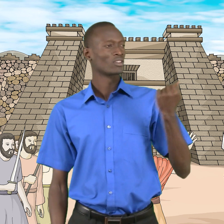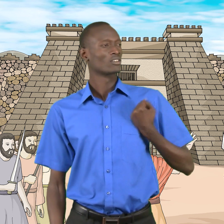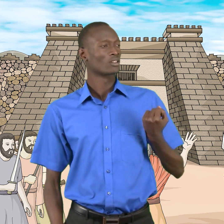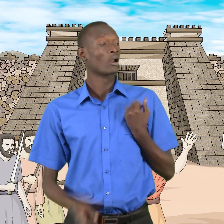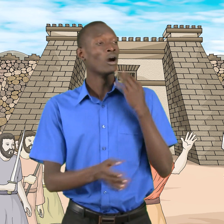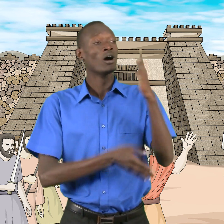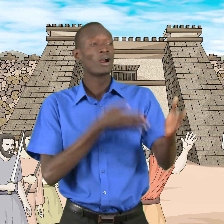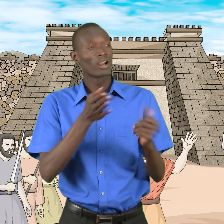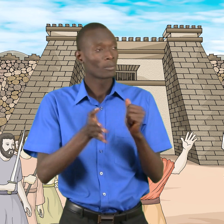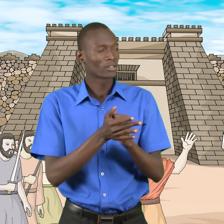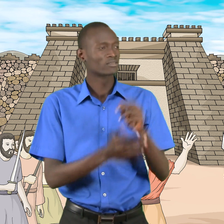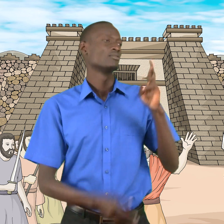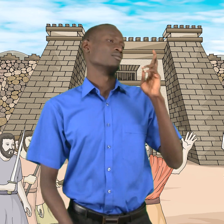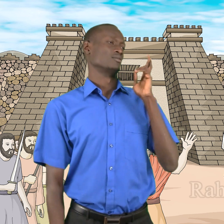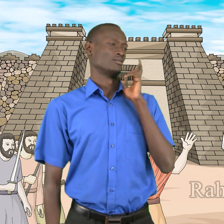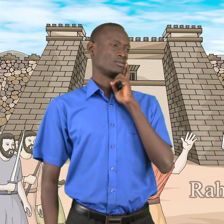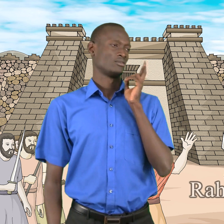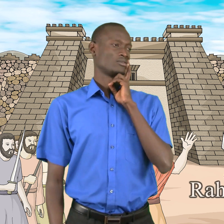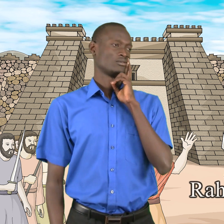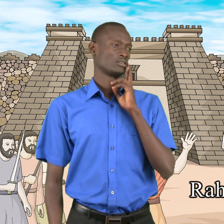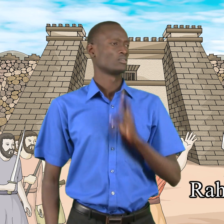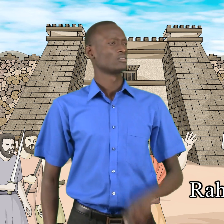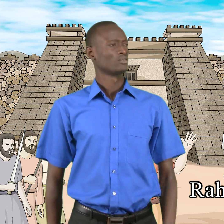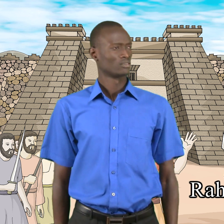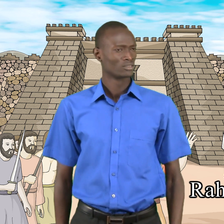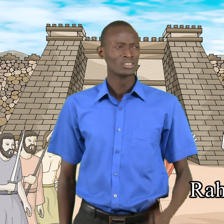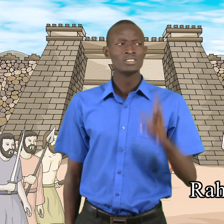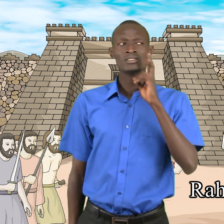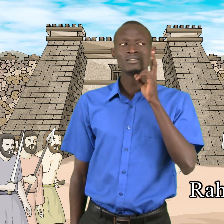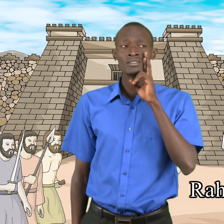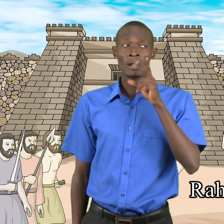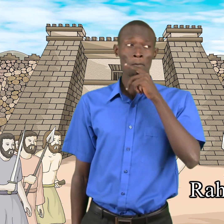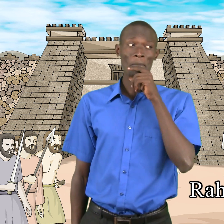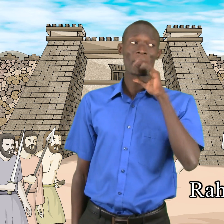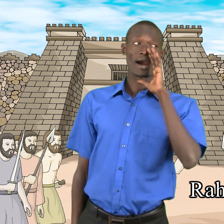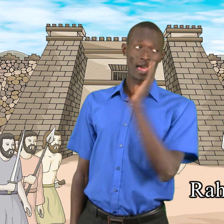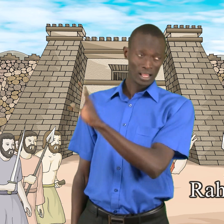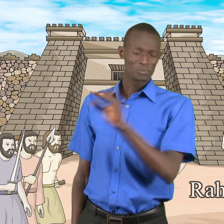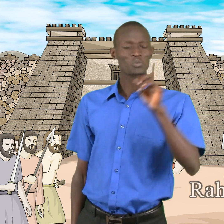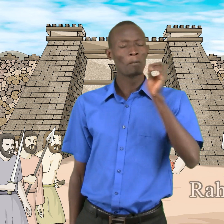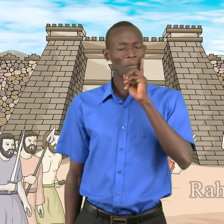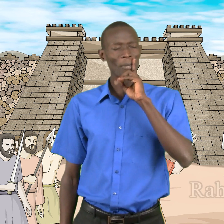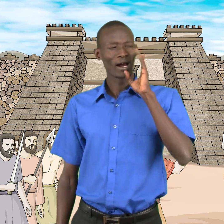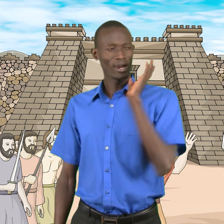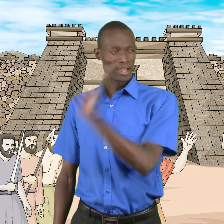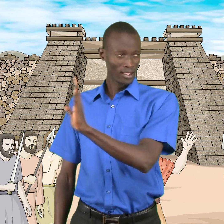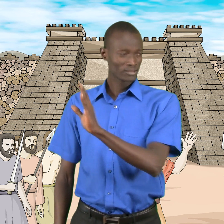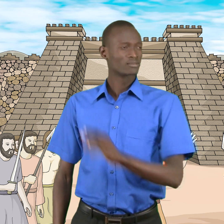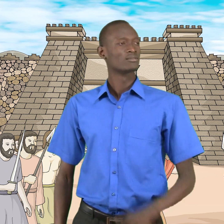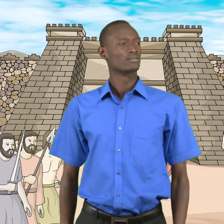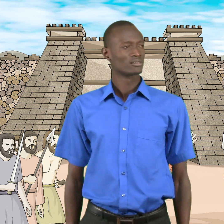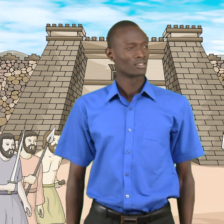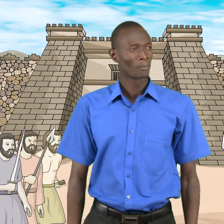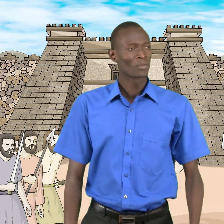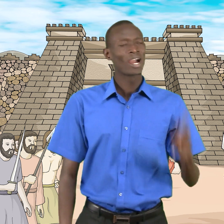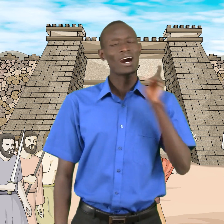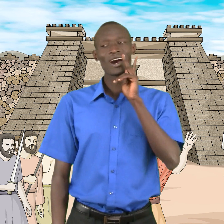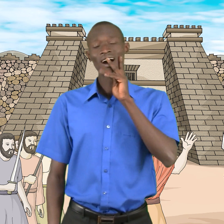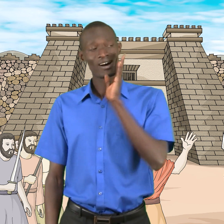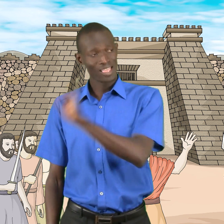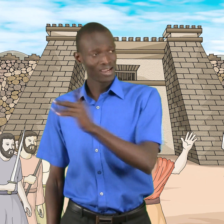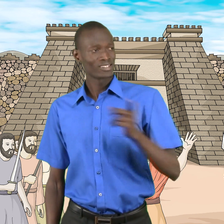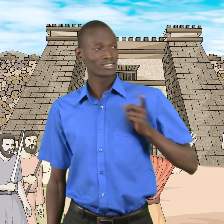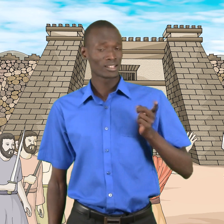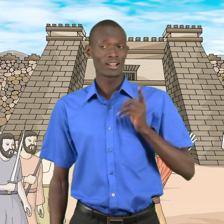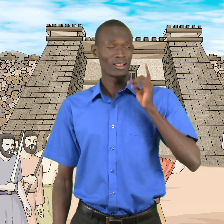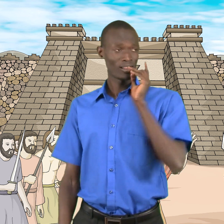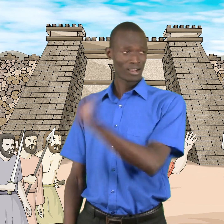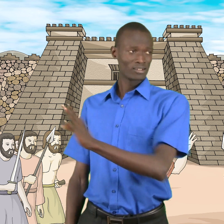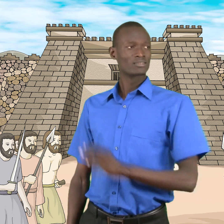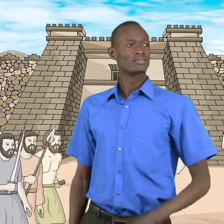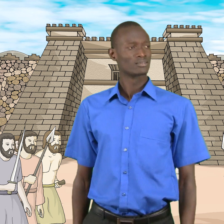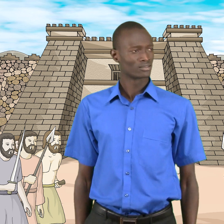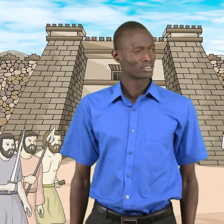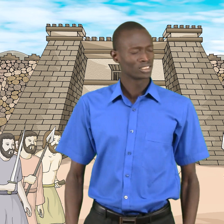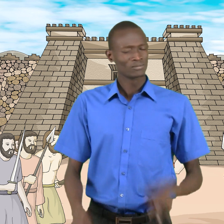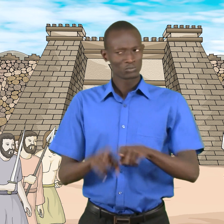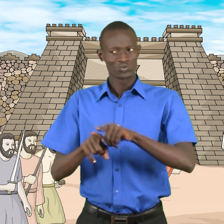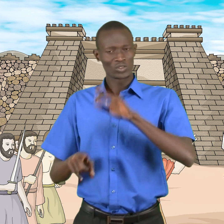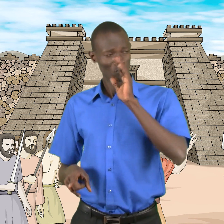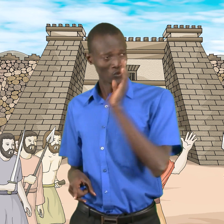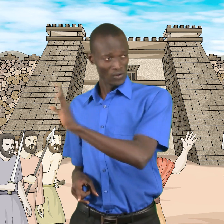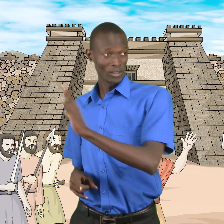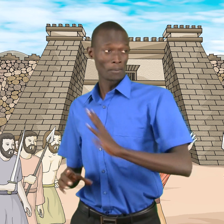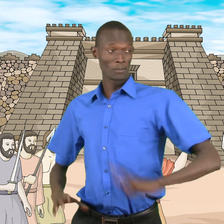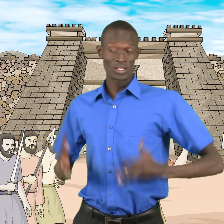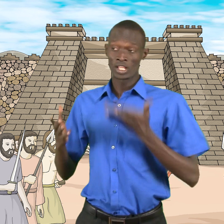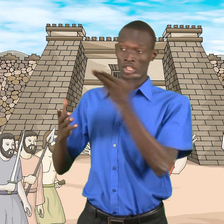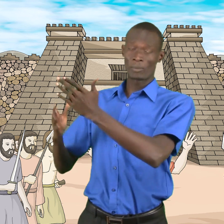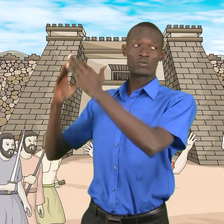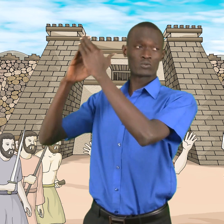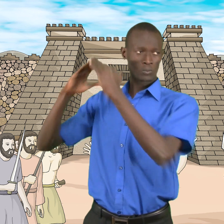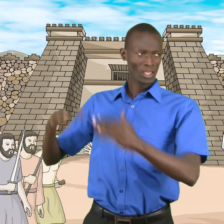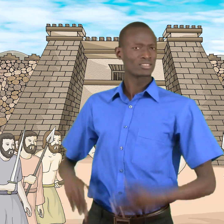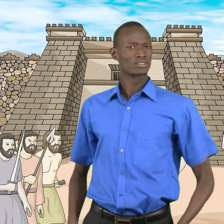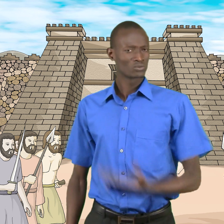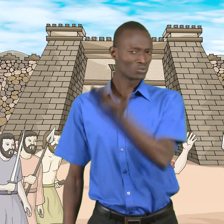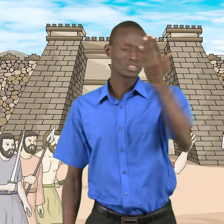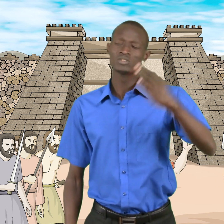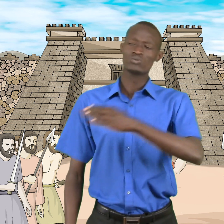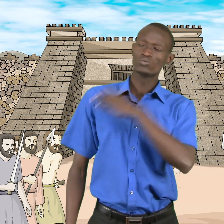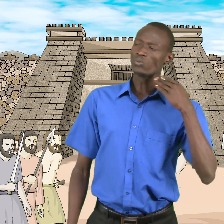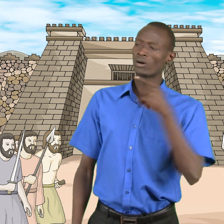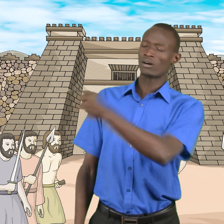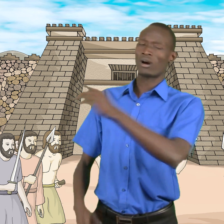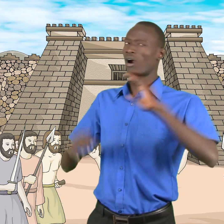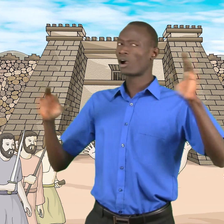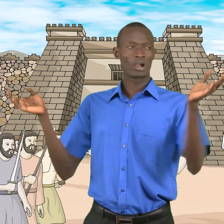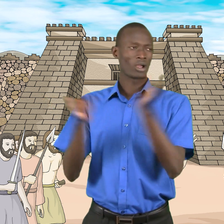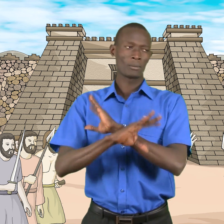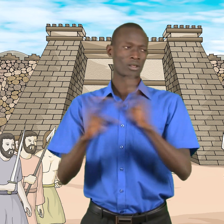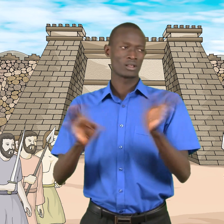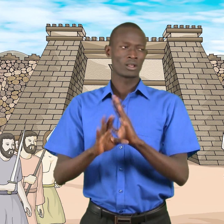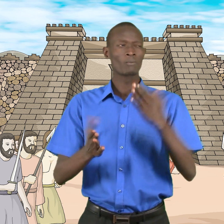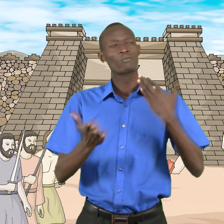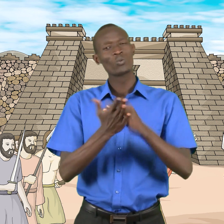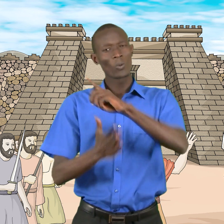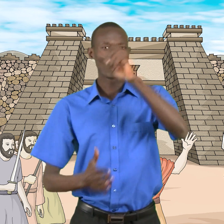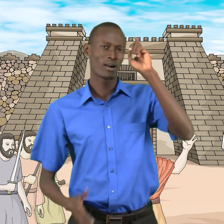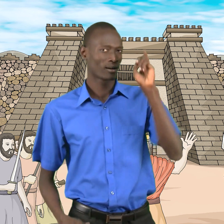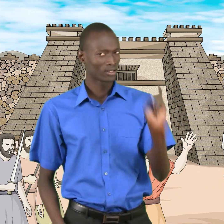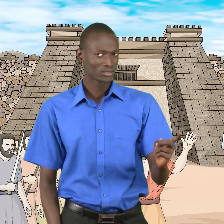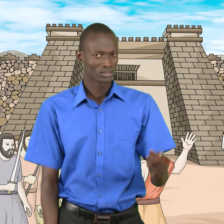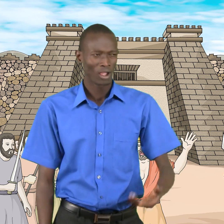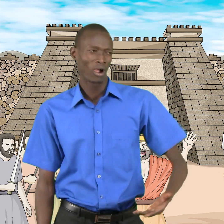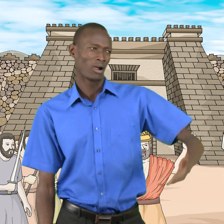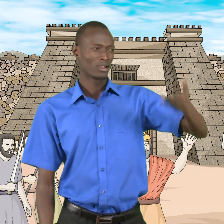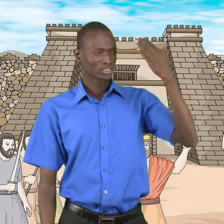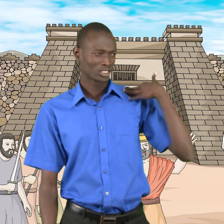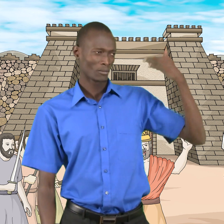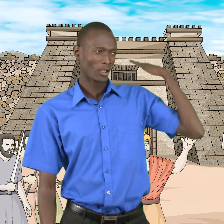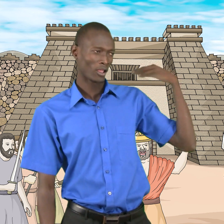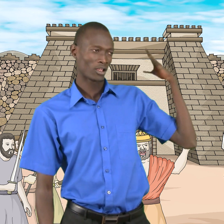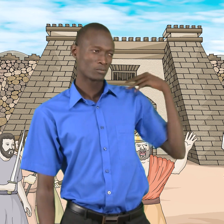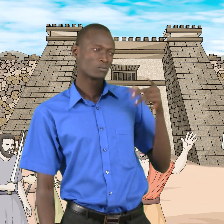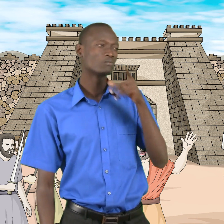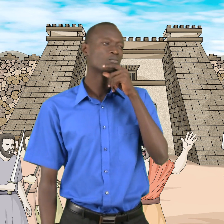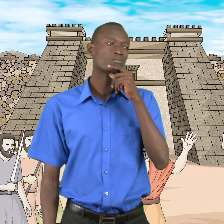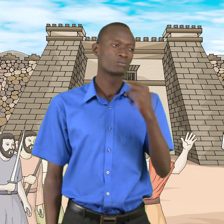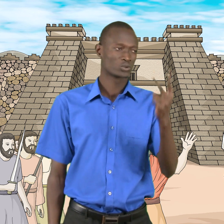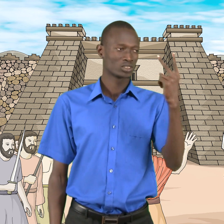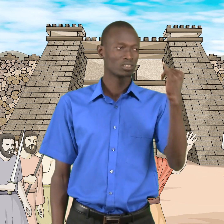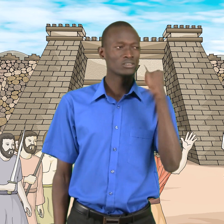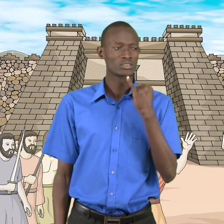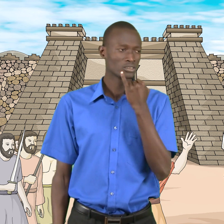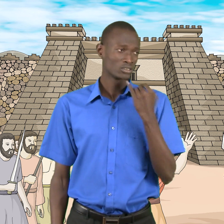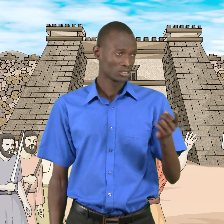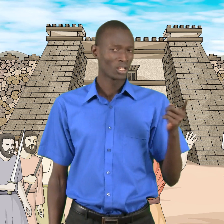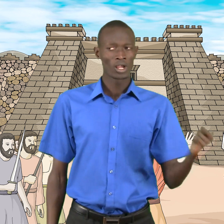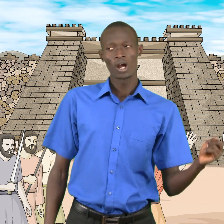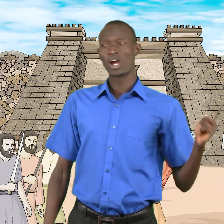Only Rahab the prostitute and all those with her in her house will live, because she hid the spies we sent. But keep away from the things devoted to destruction, lest you yourself be set apart for destruction.